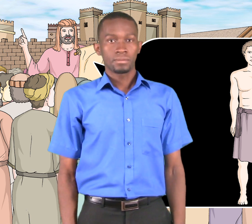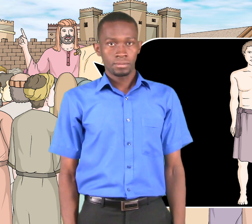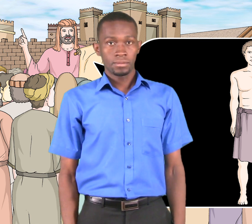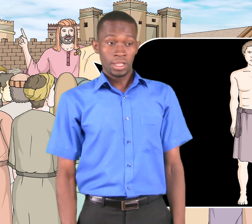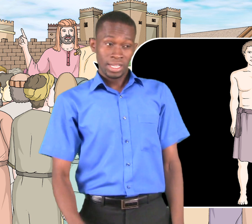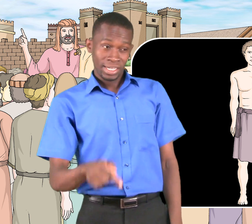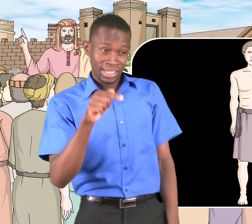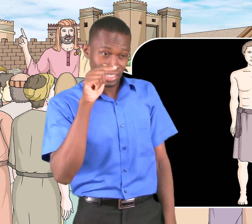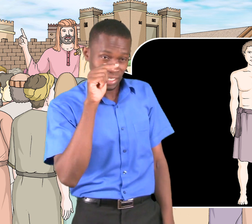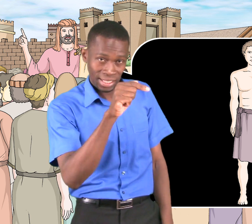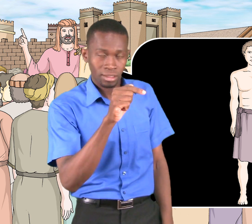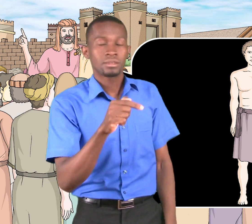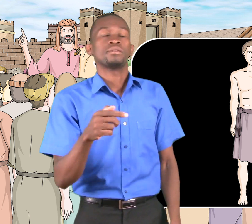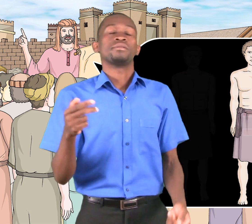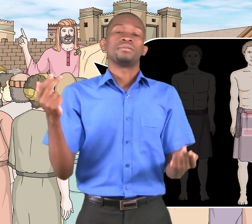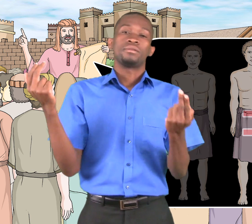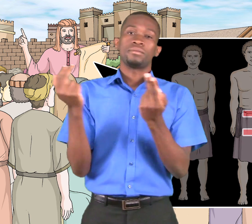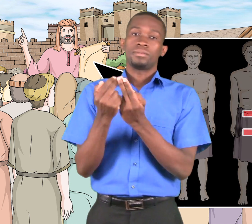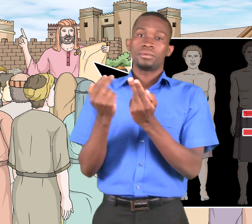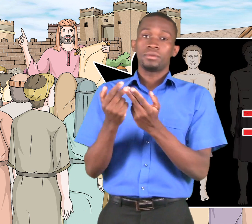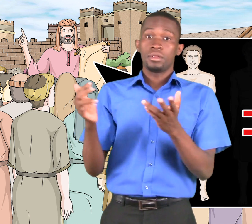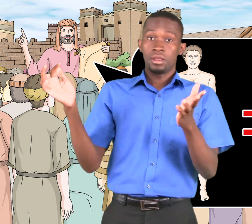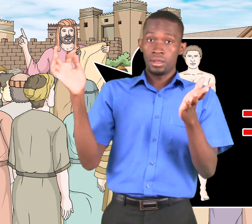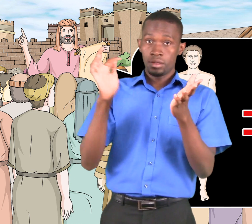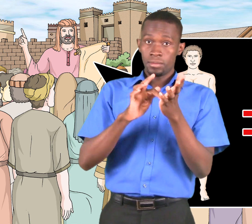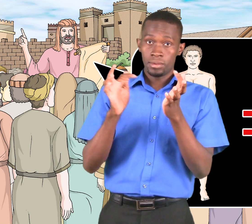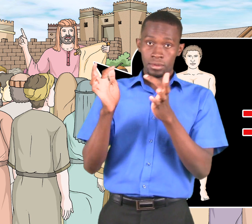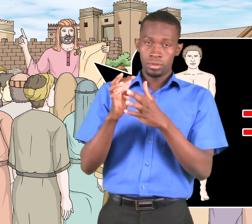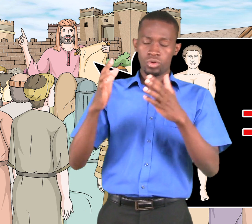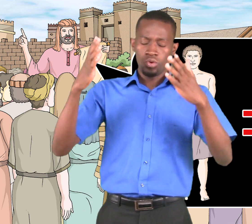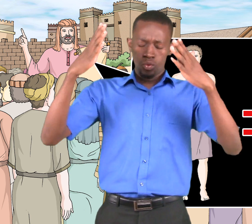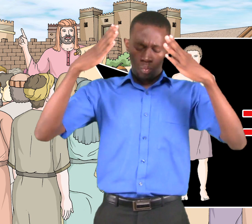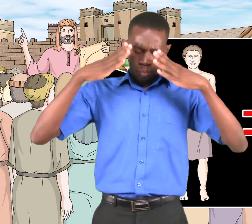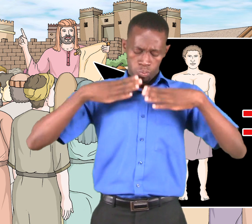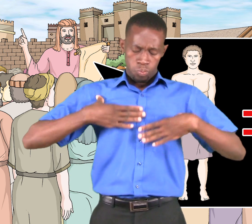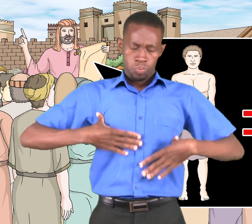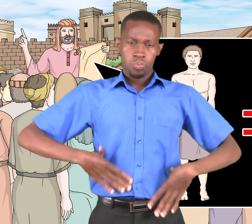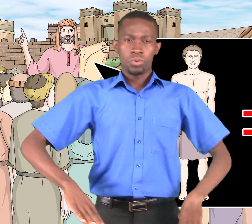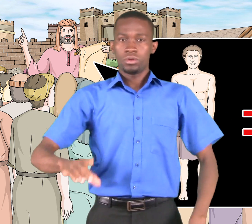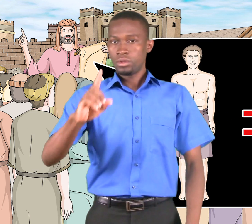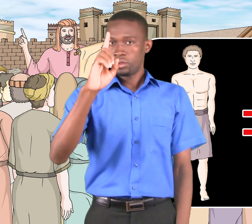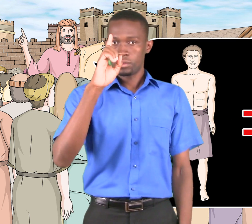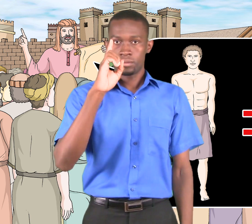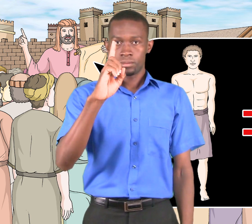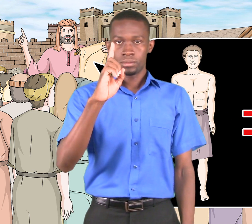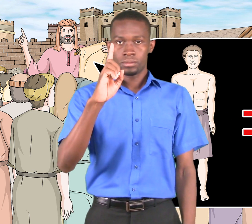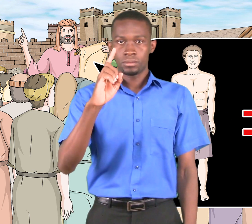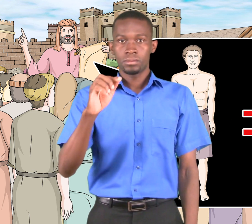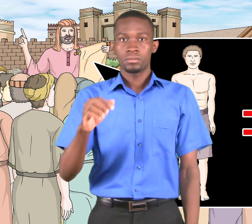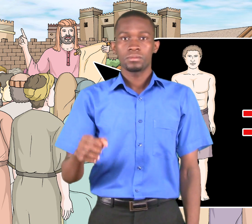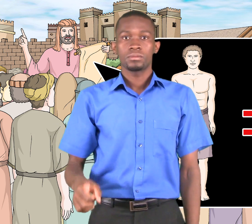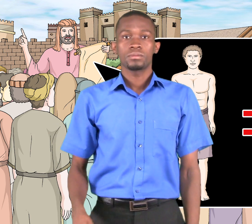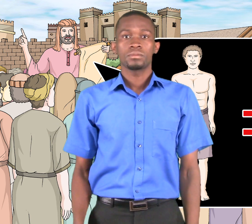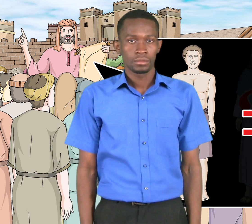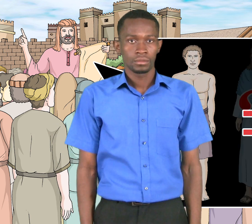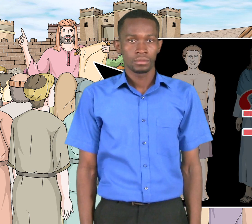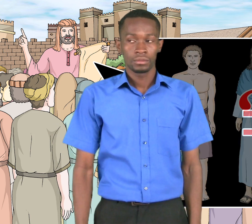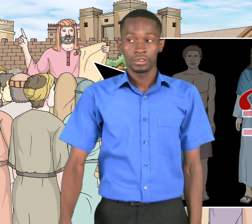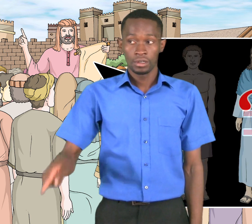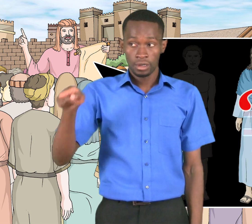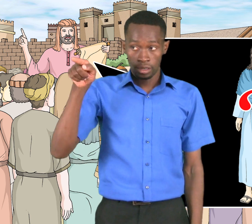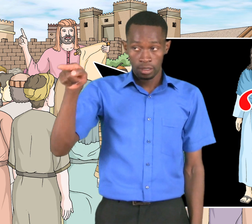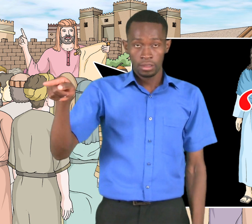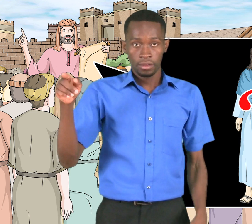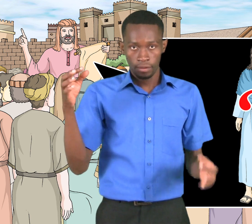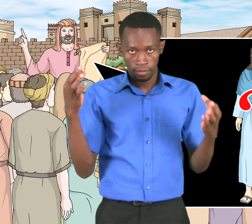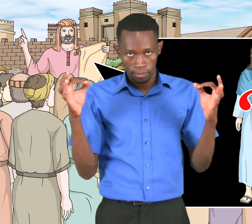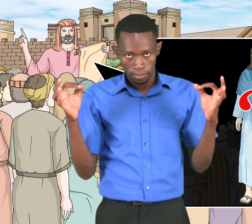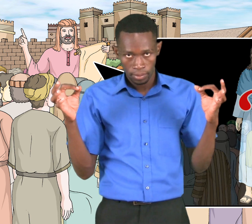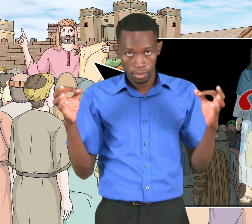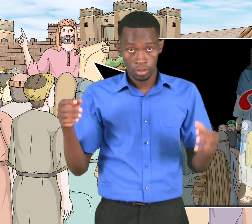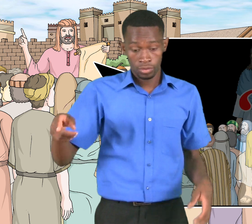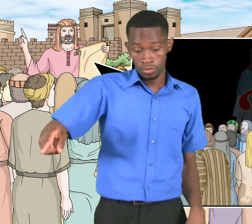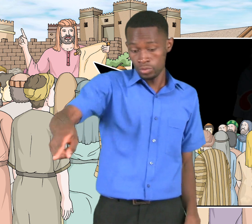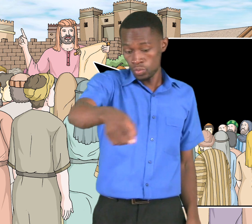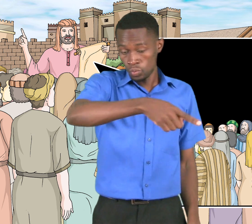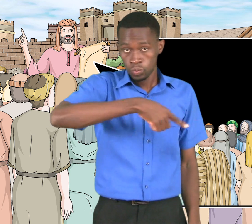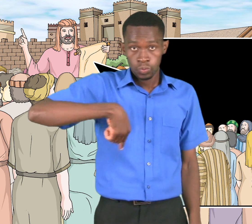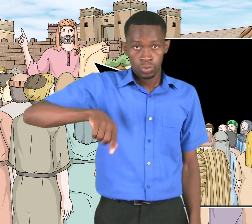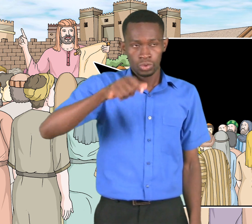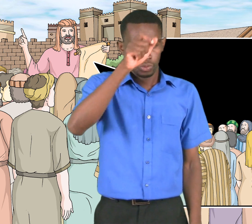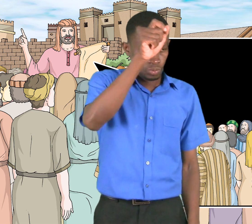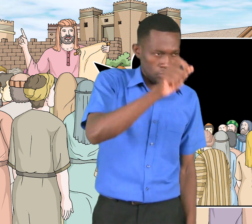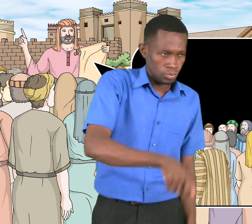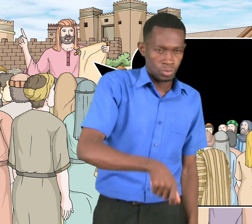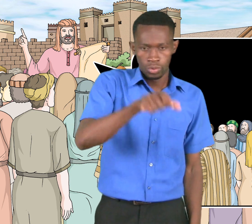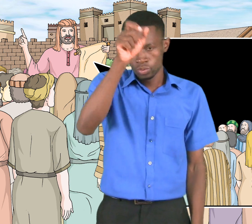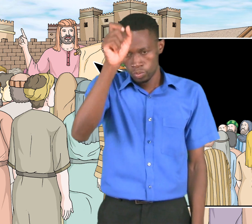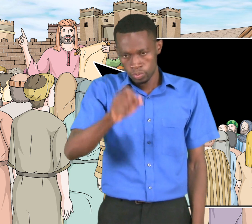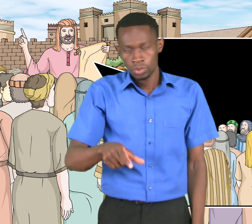So it is with Christ.